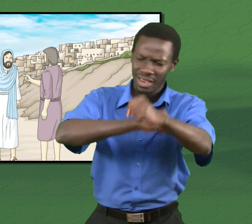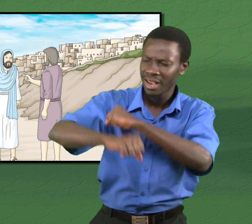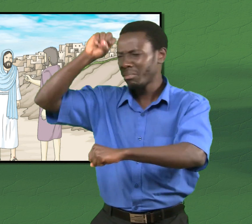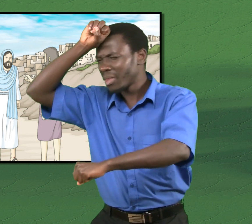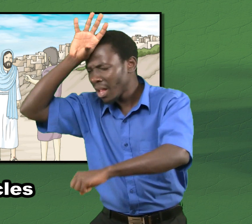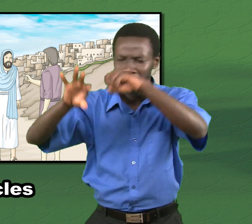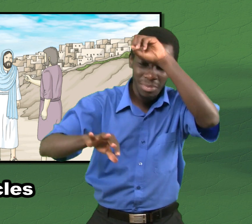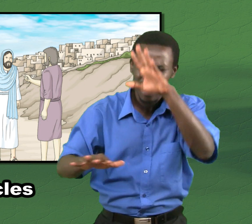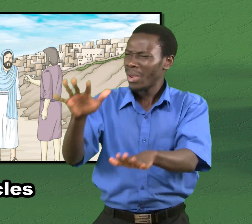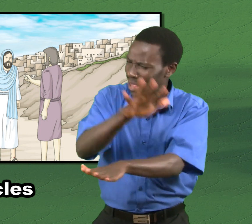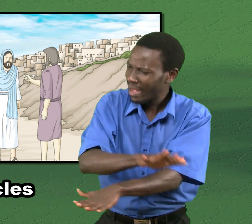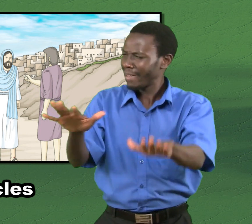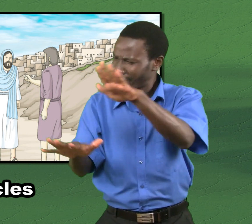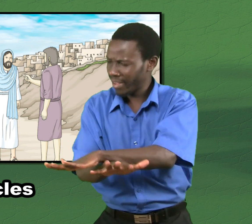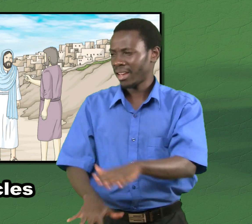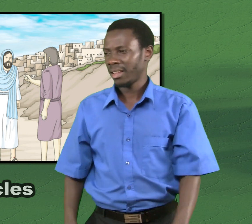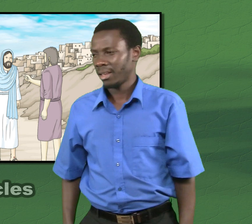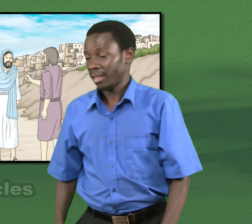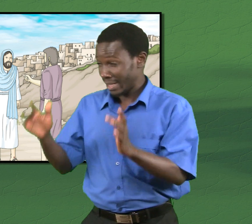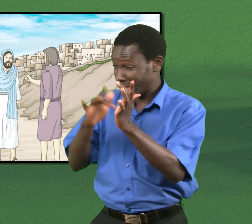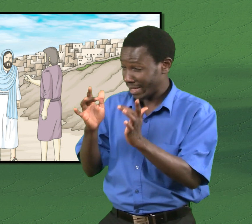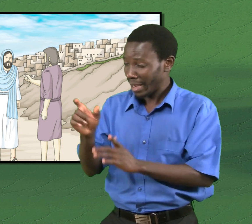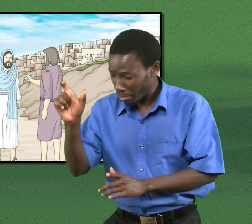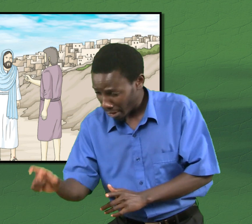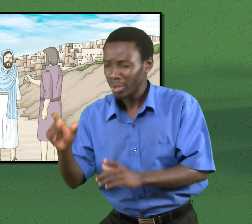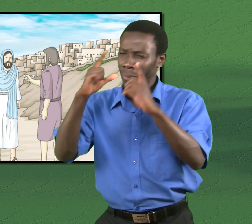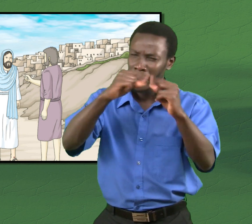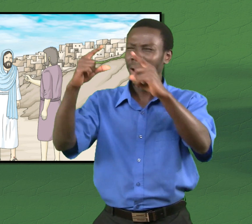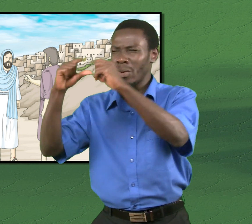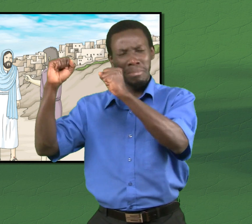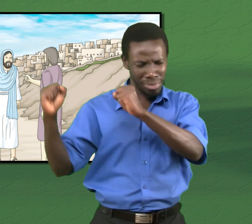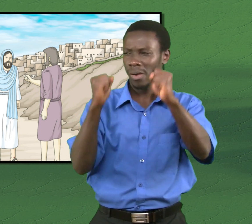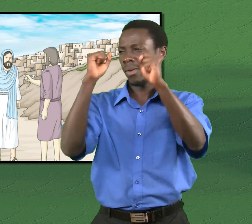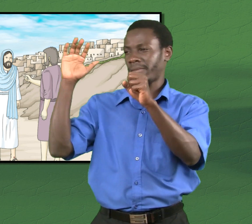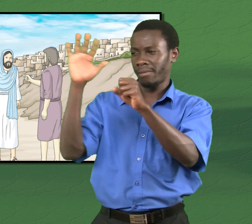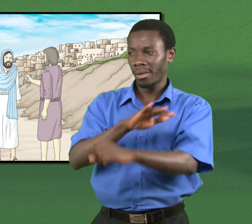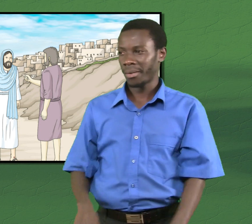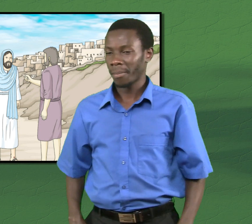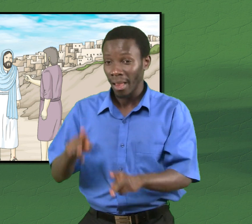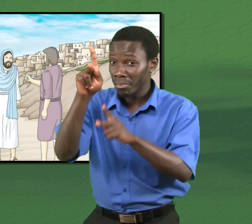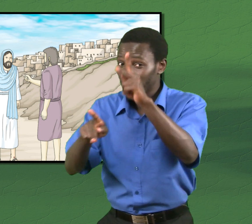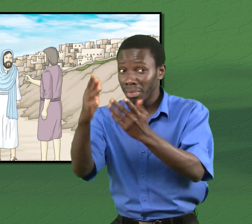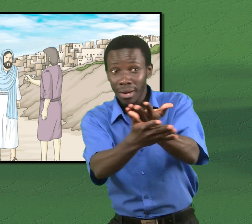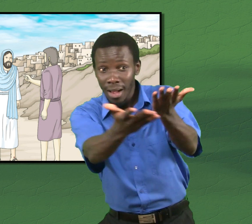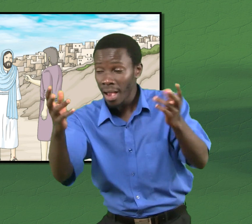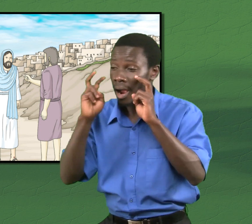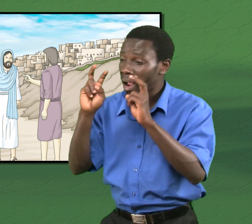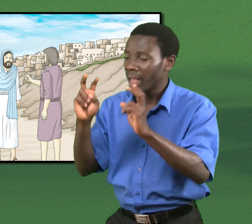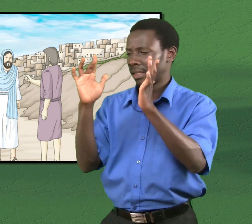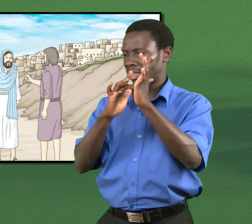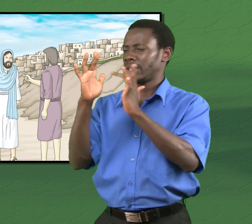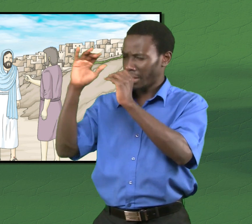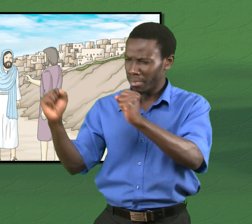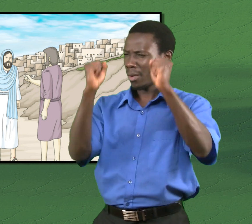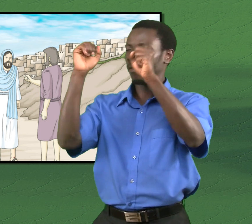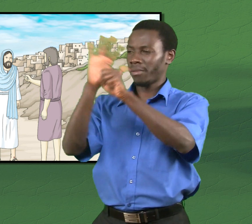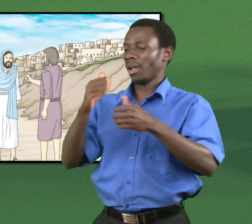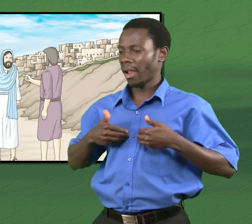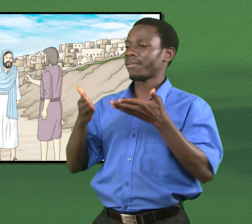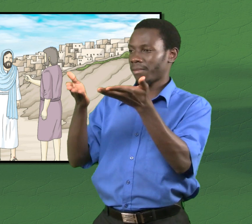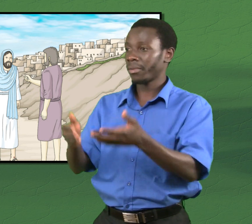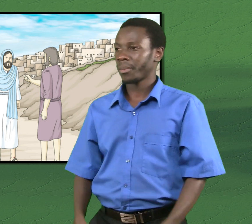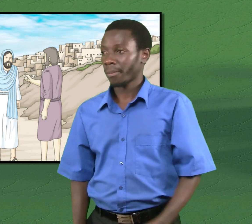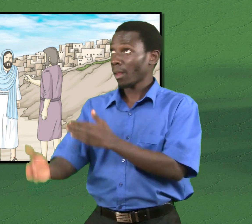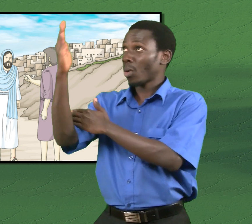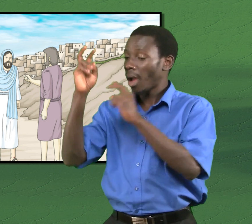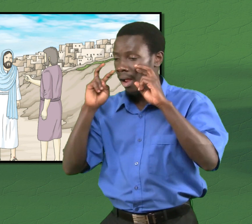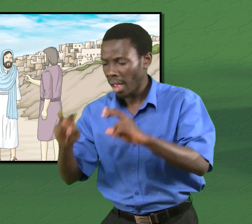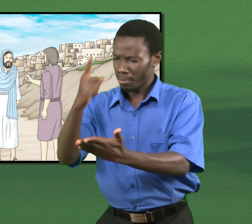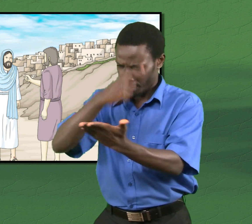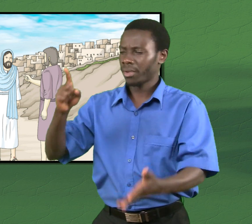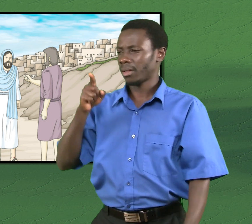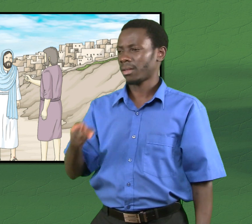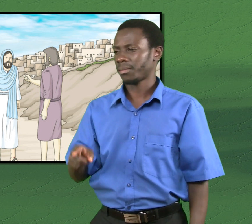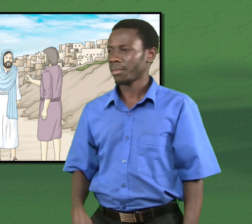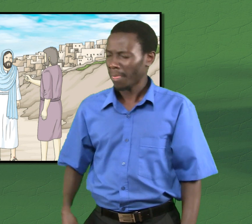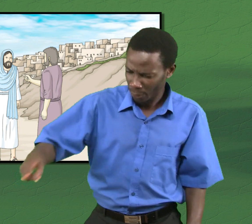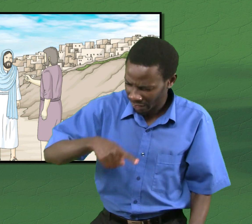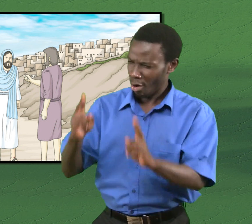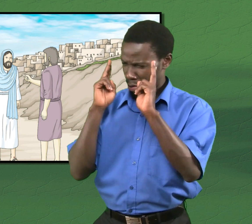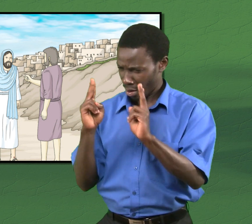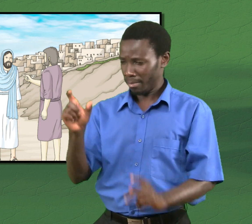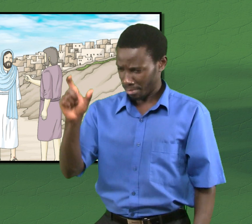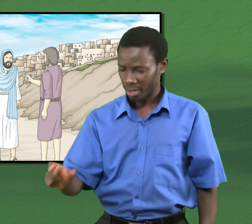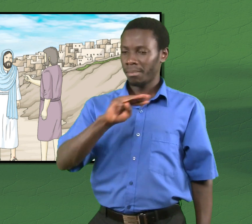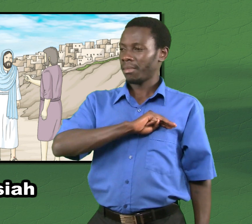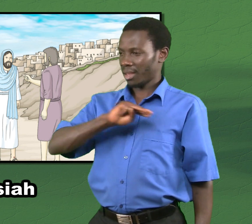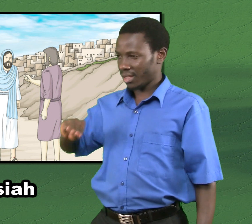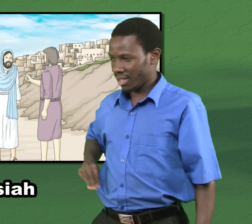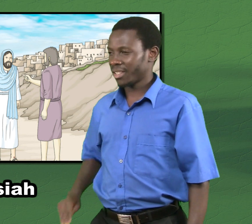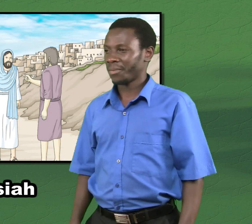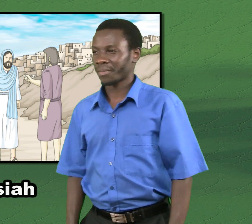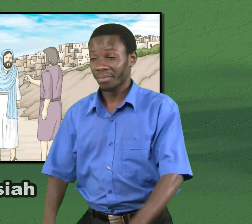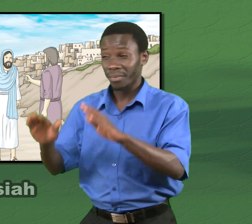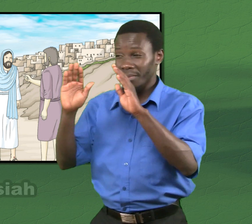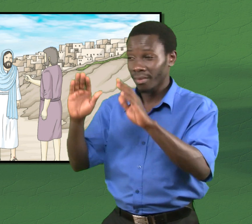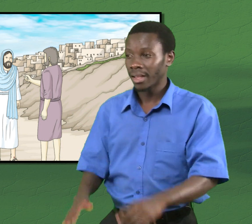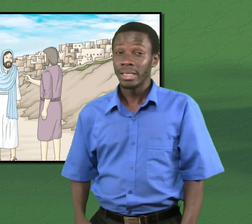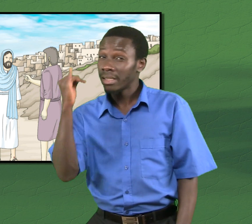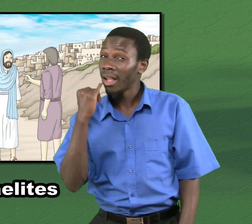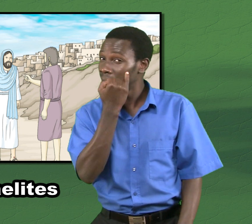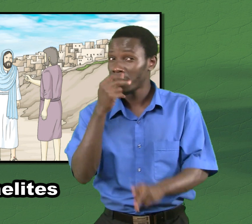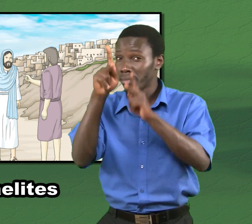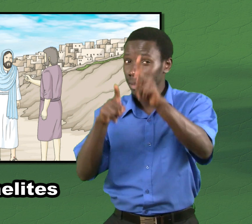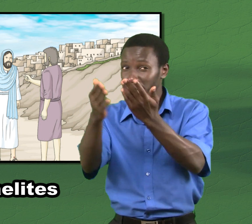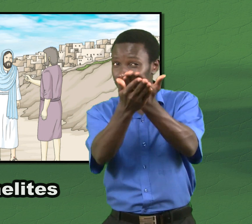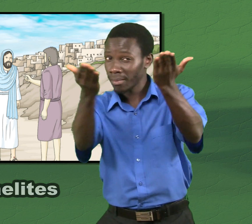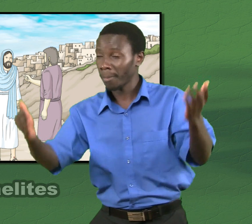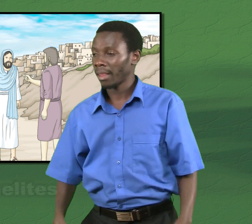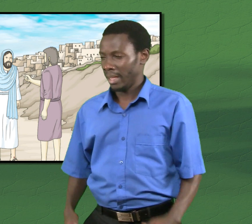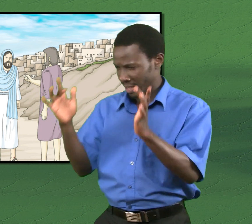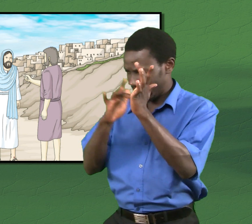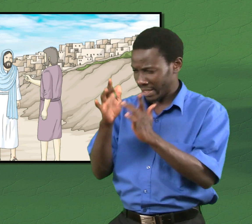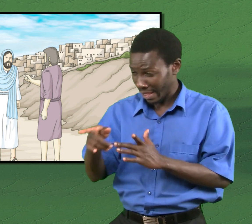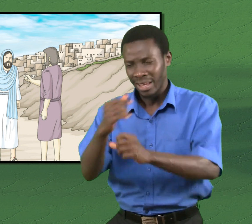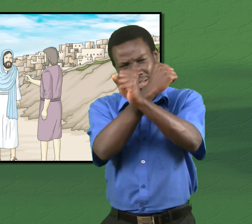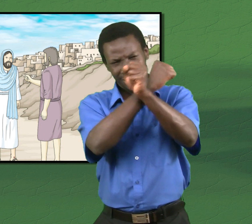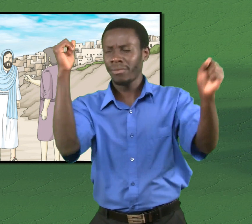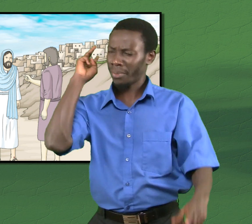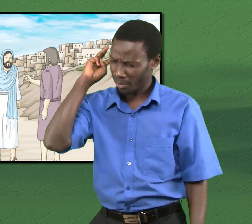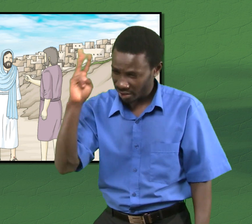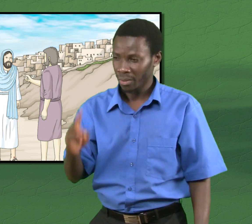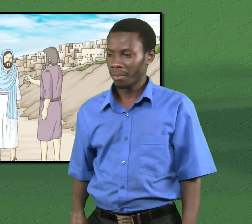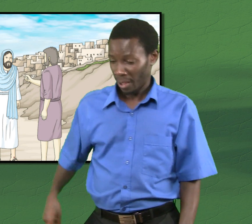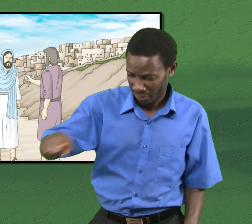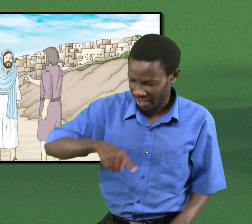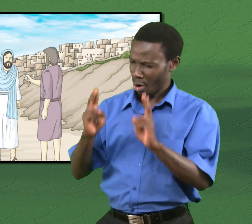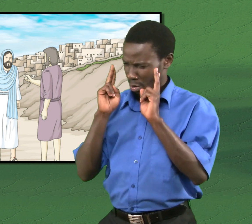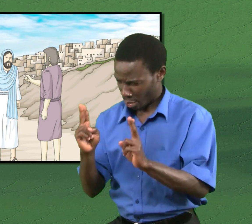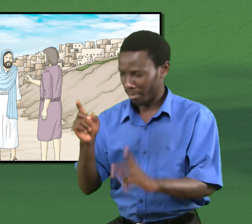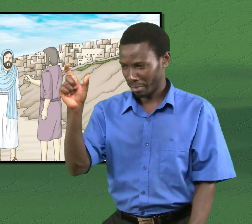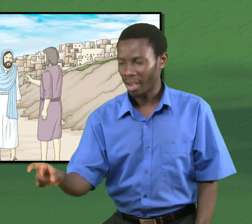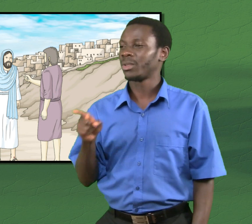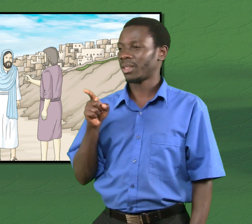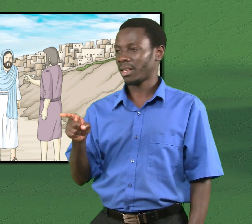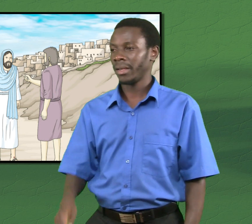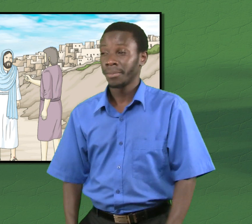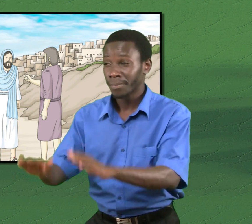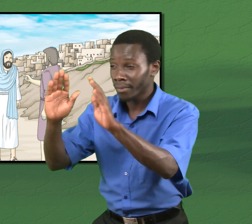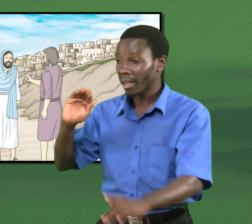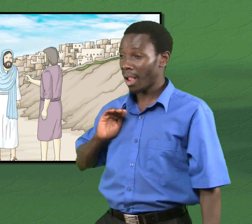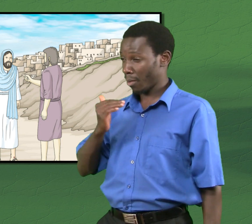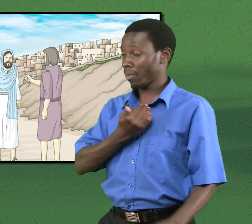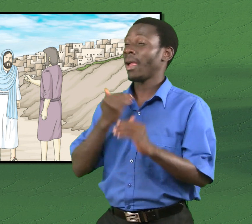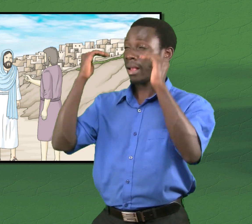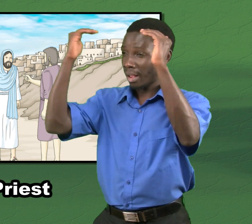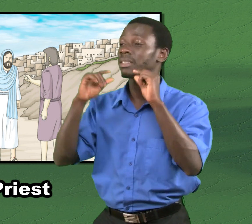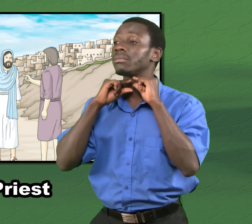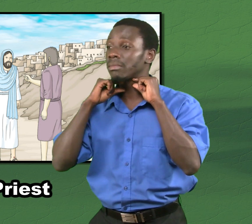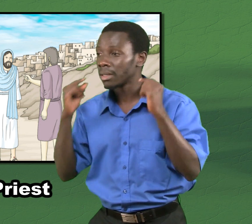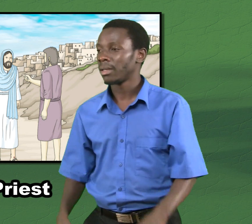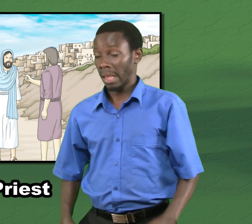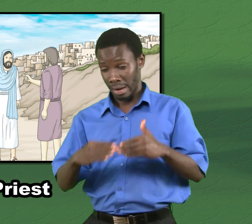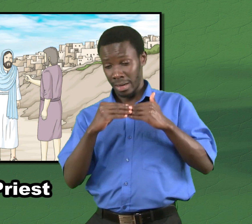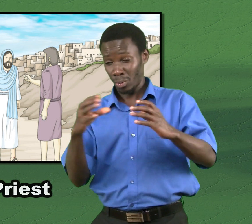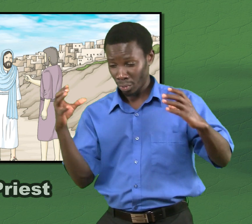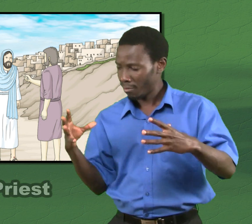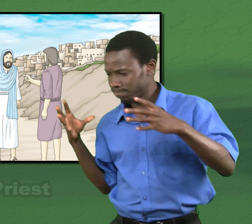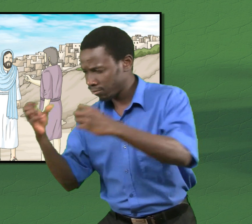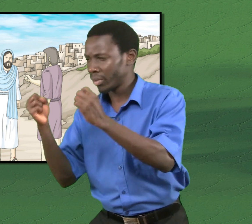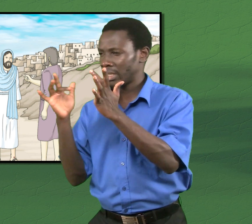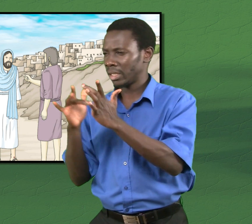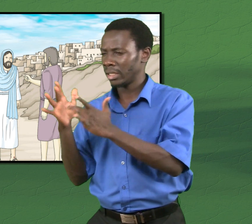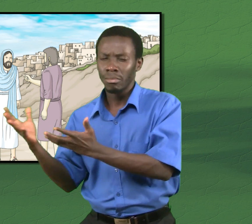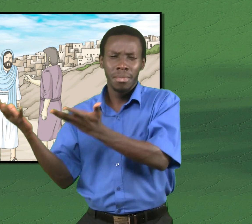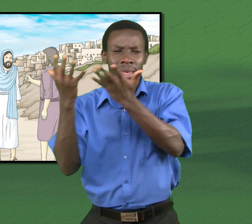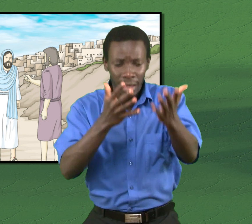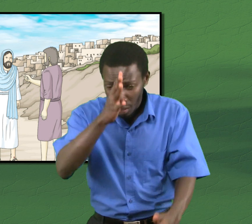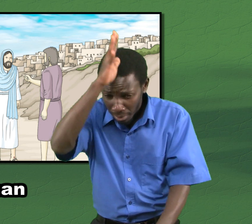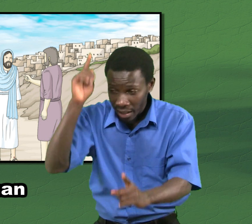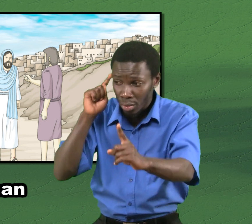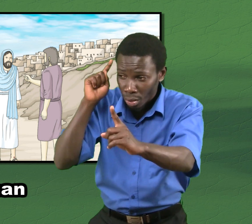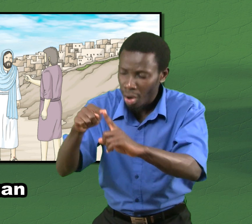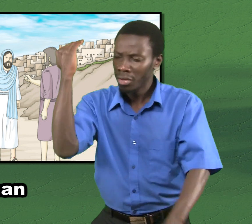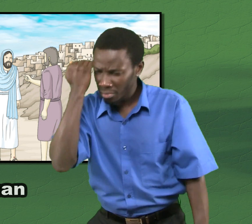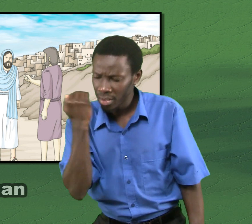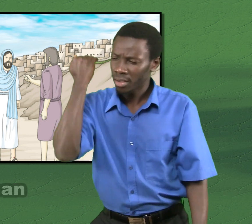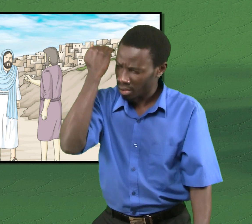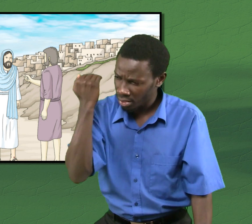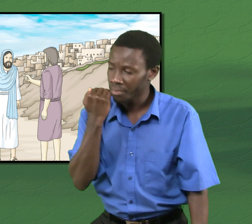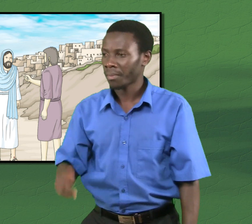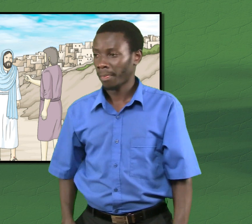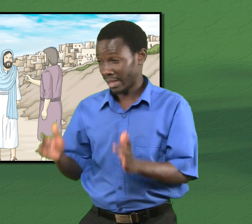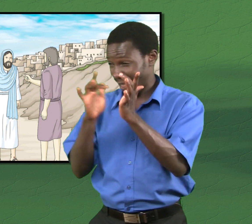Our chief priests and rulers delivered Him up to the sentence of death, and they crucified Him. But we were hoping He was the One who would redeem Israel.